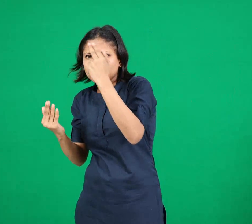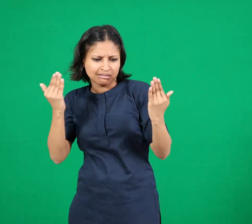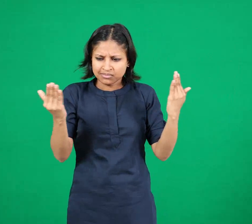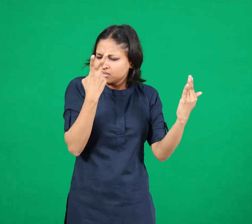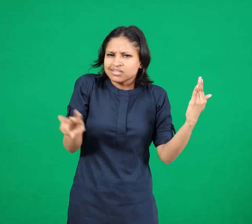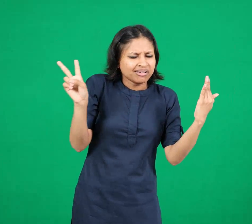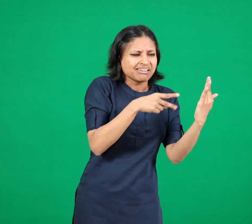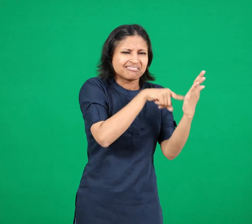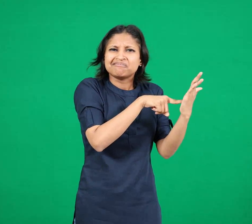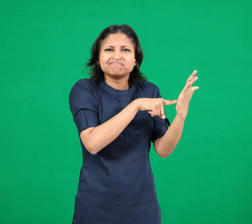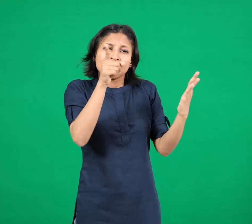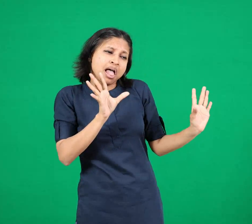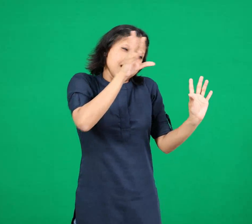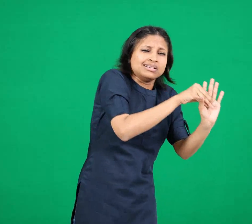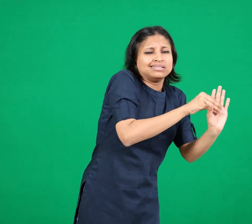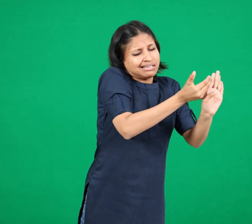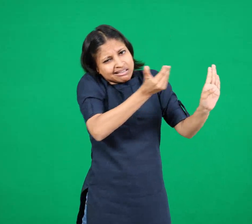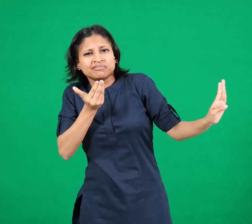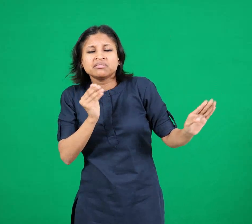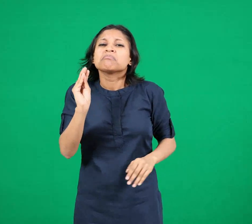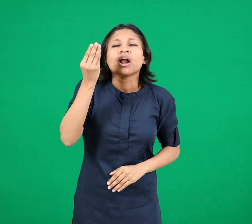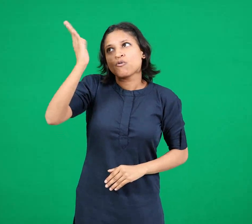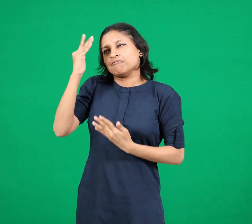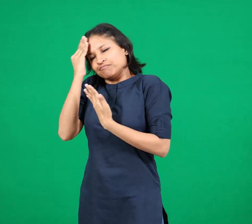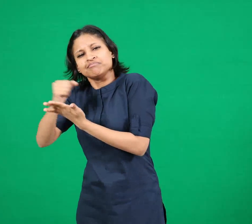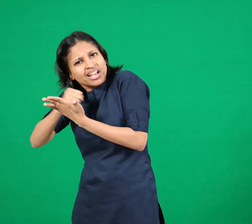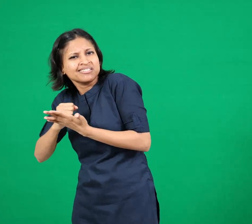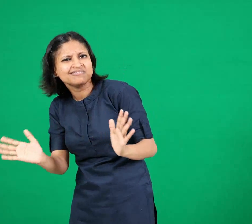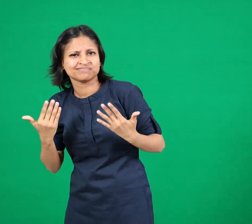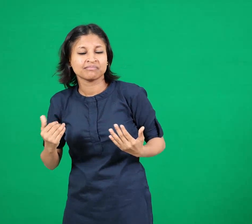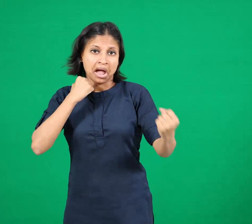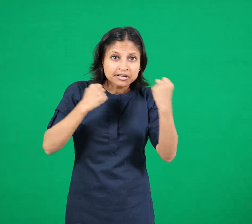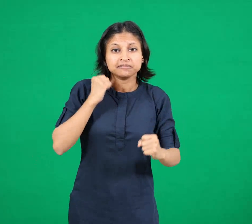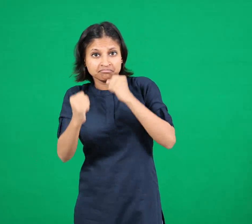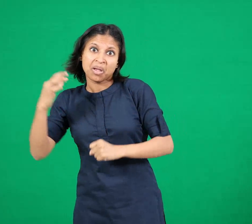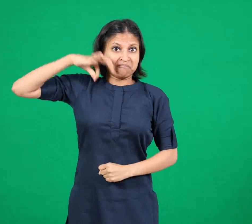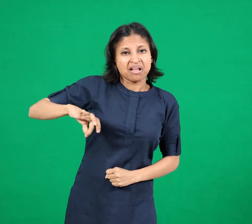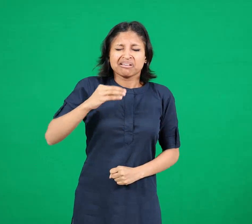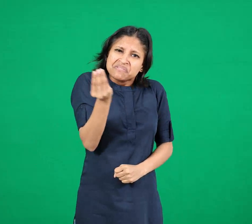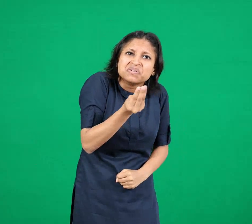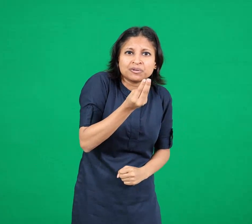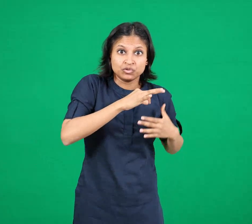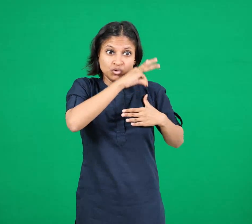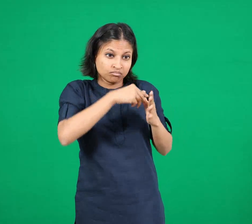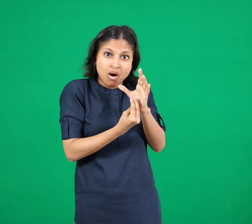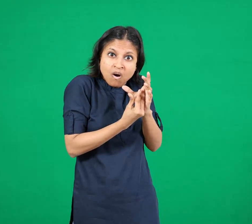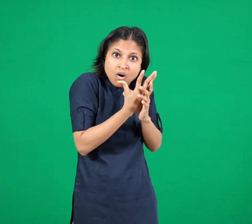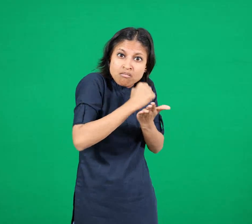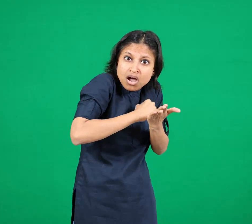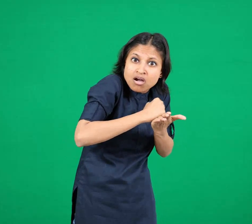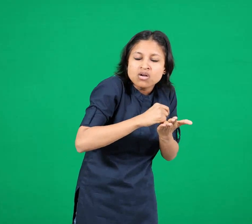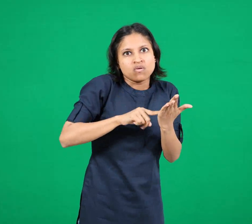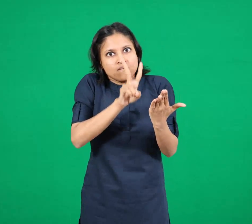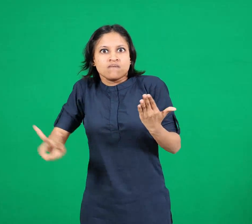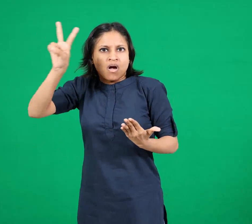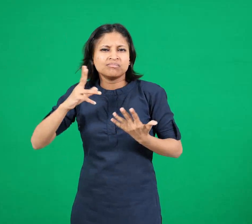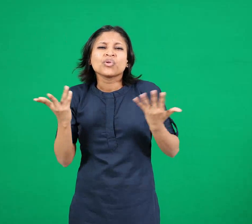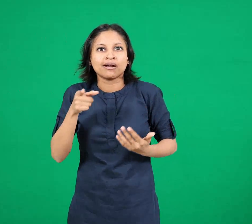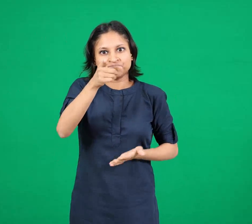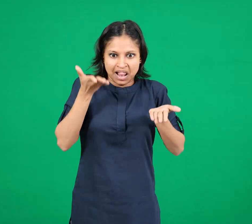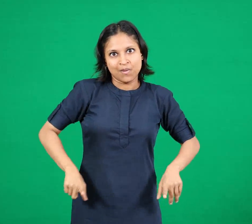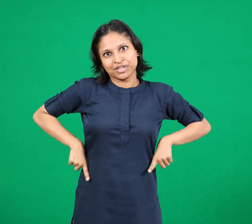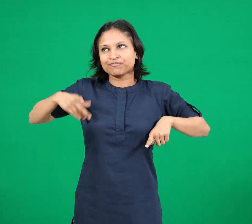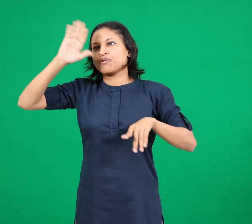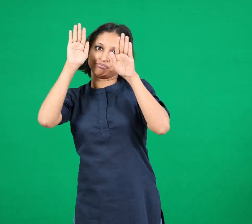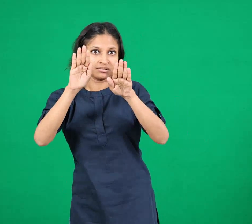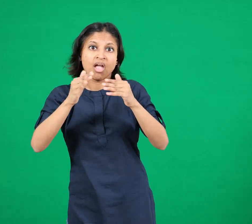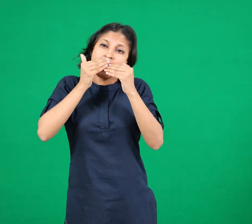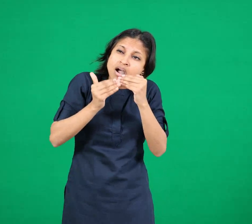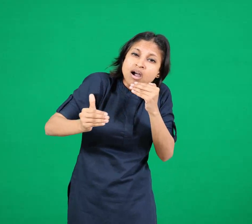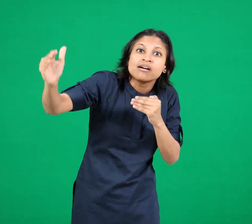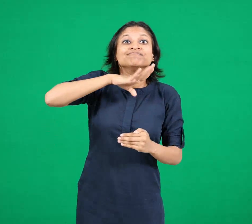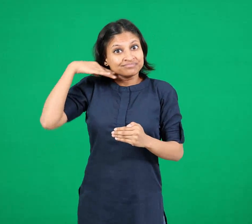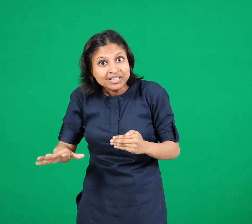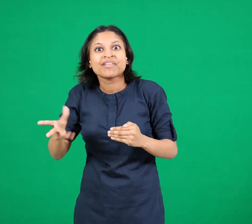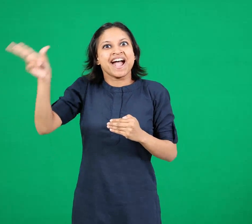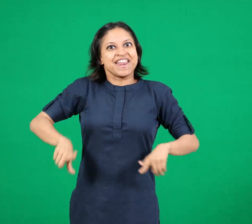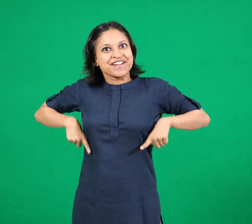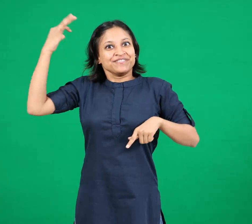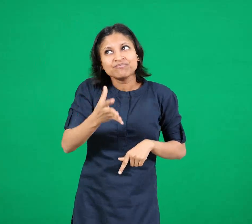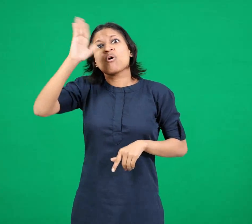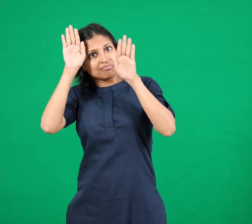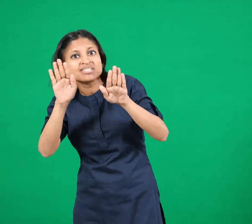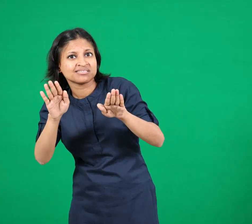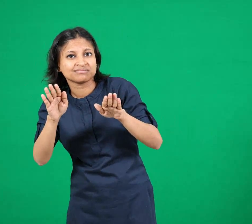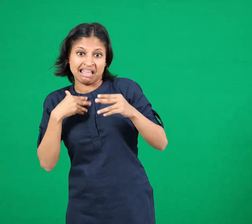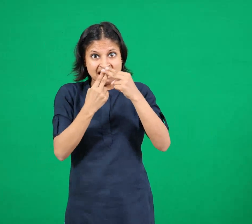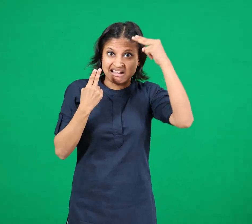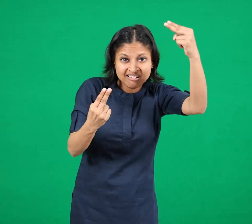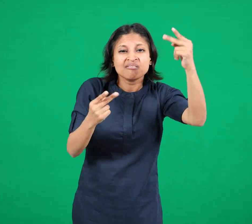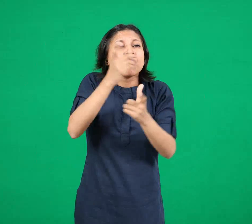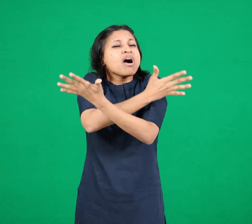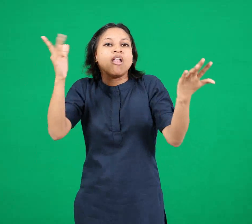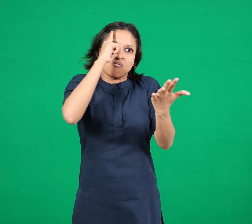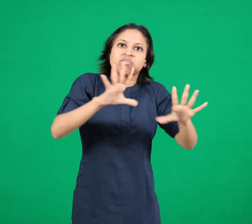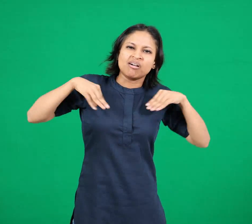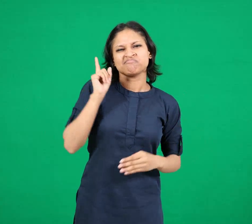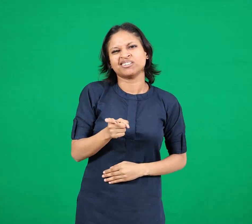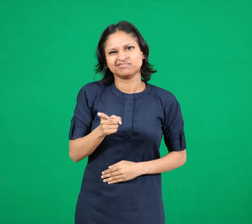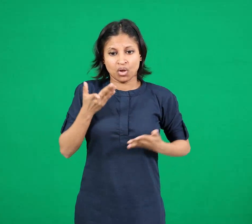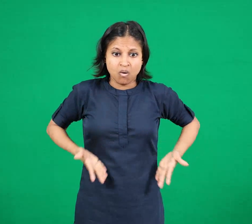For physical exercise is of limited value, but godliness is valuable in every way, holding promise for the present life and for the one to come.